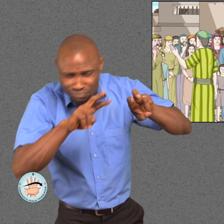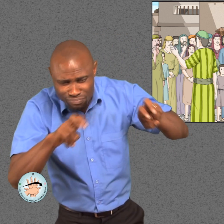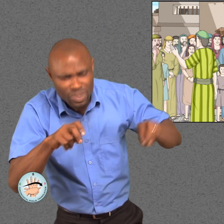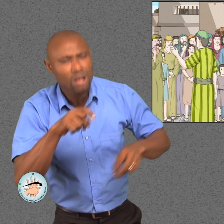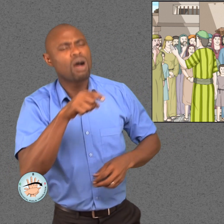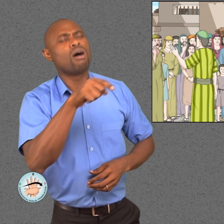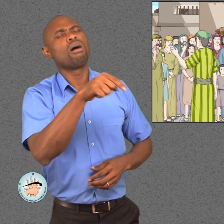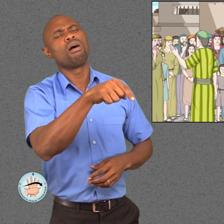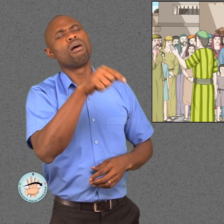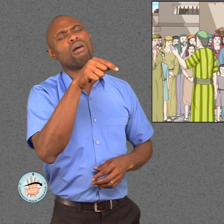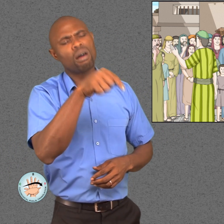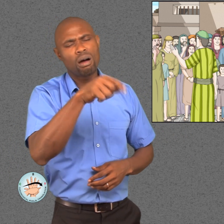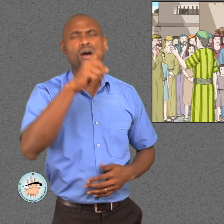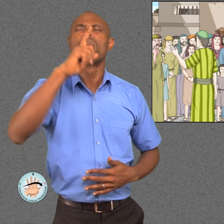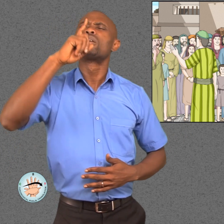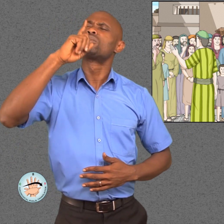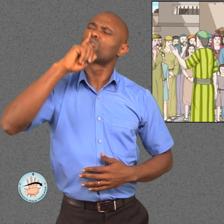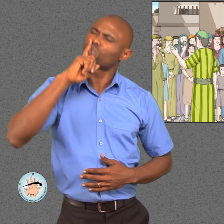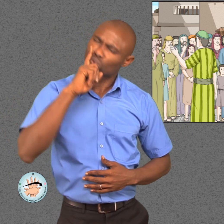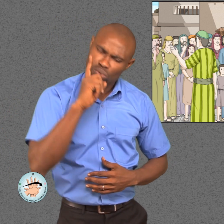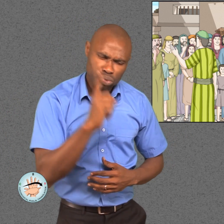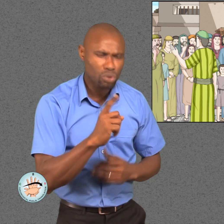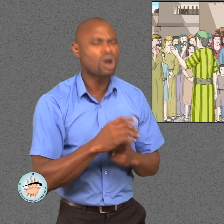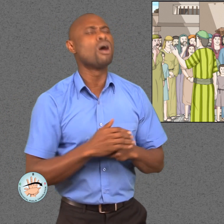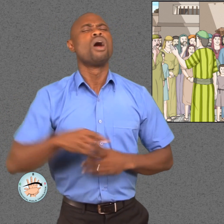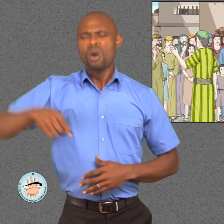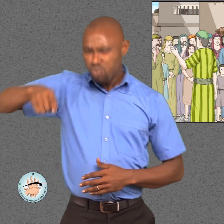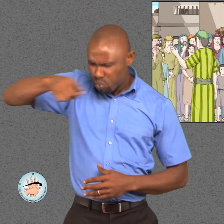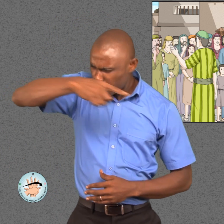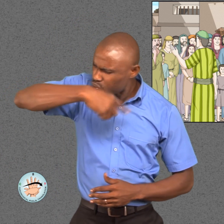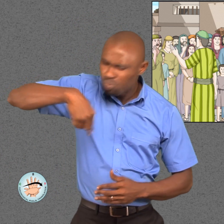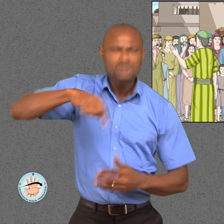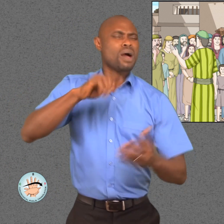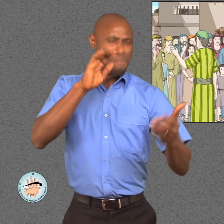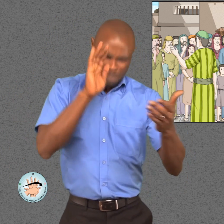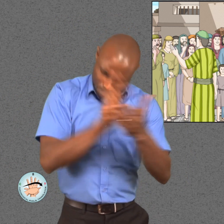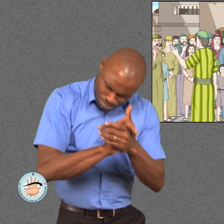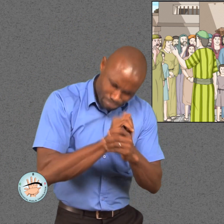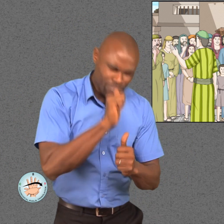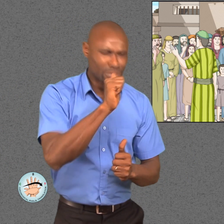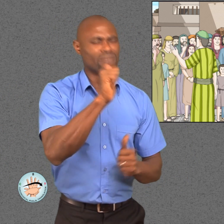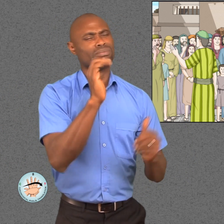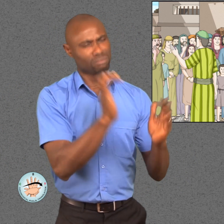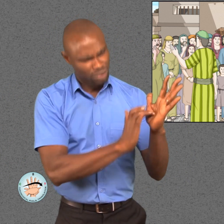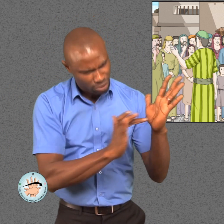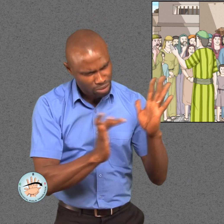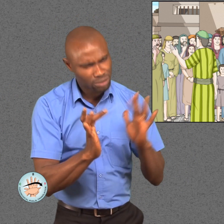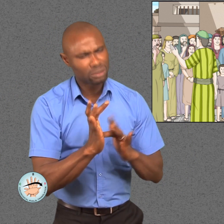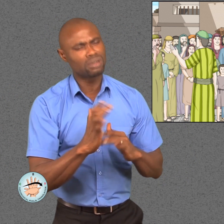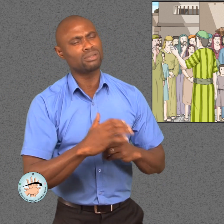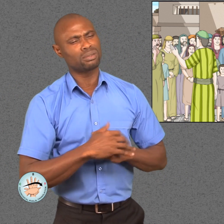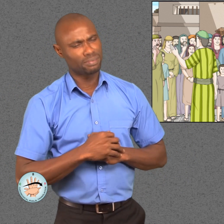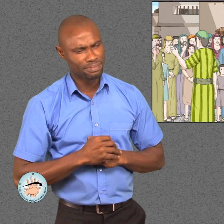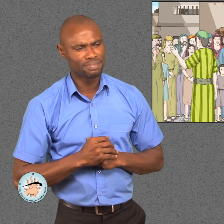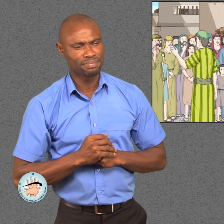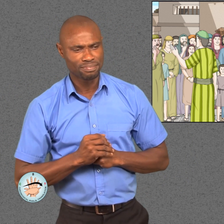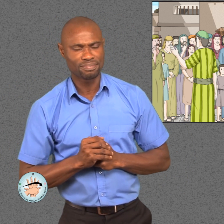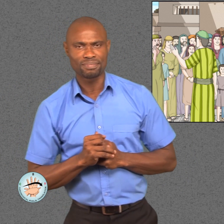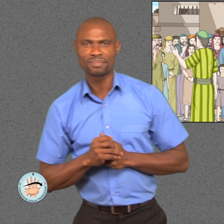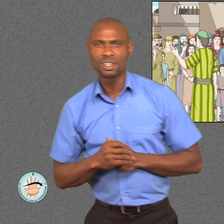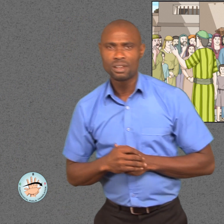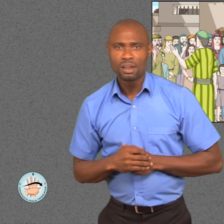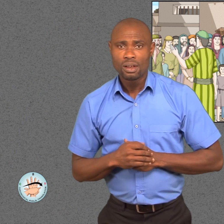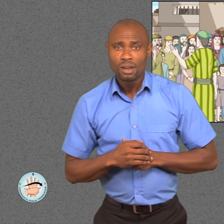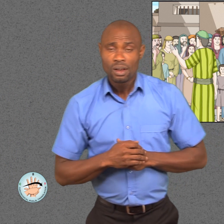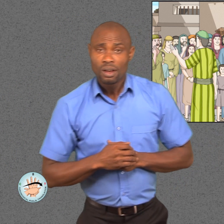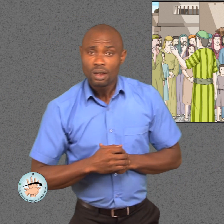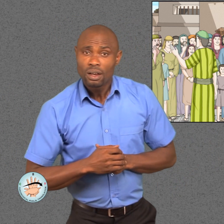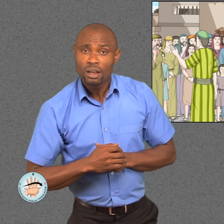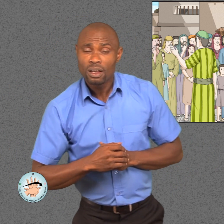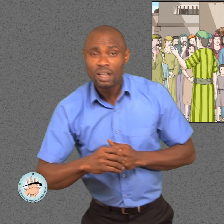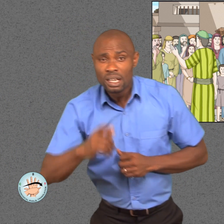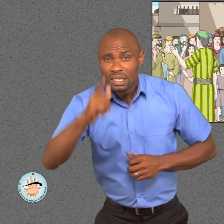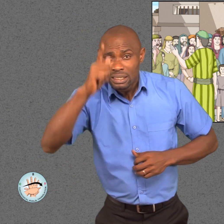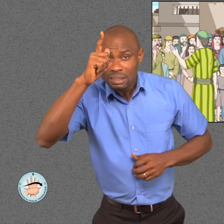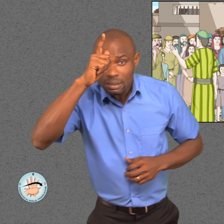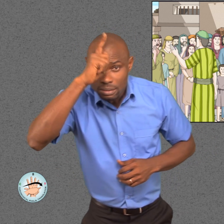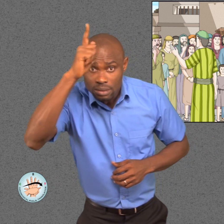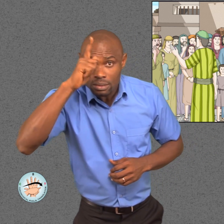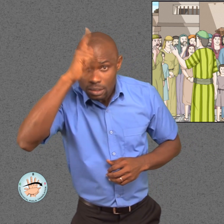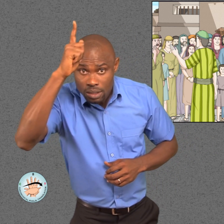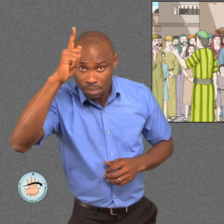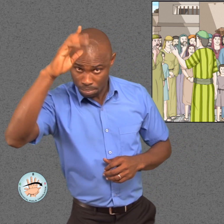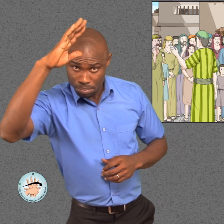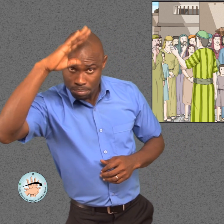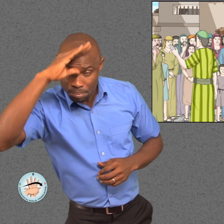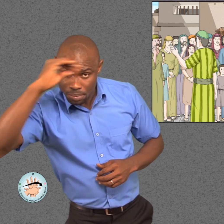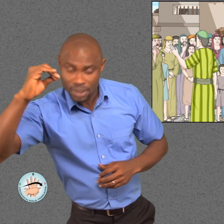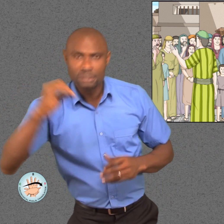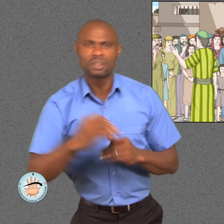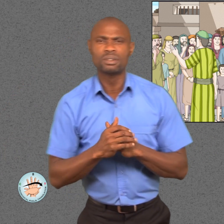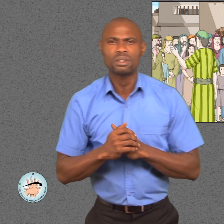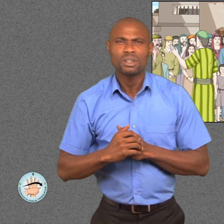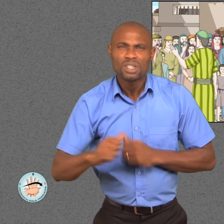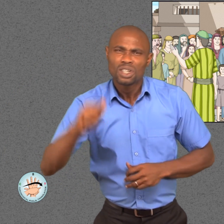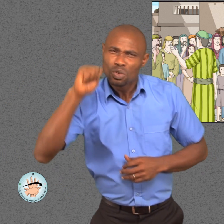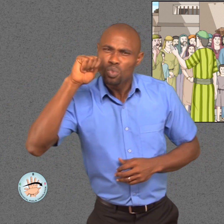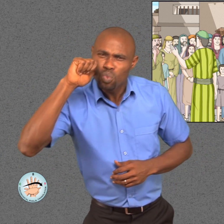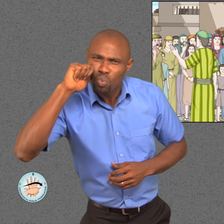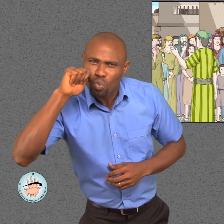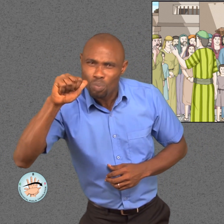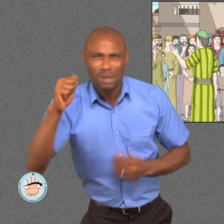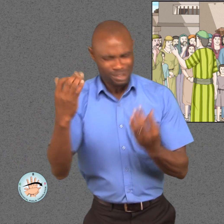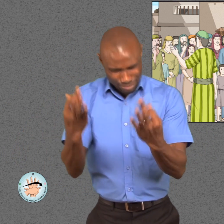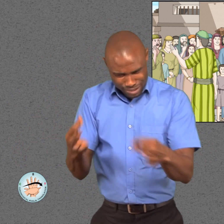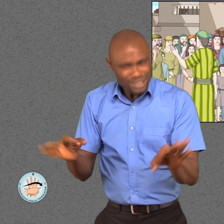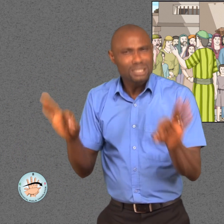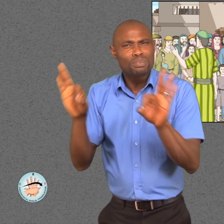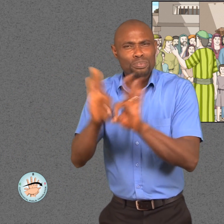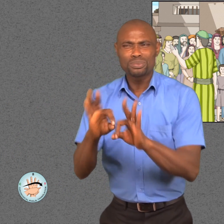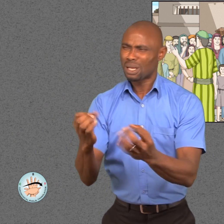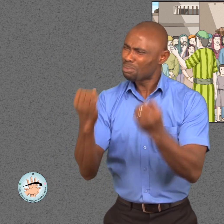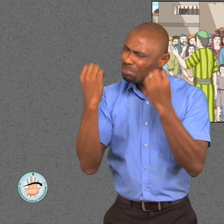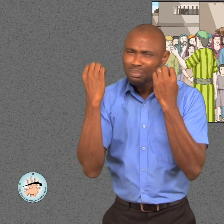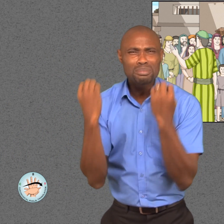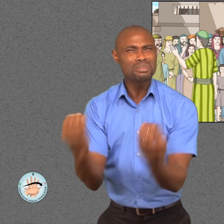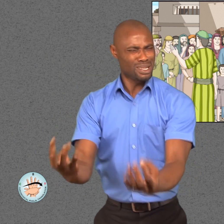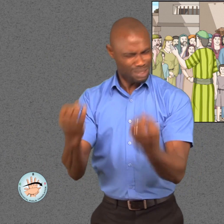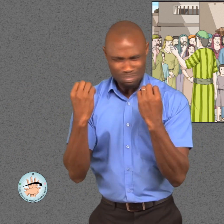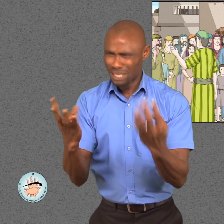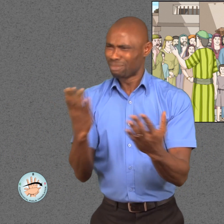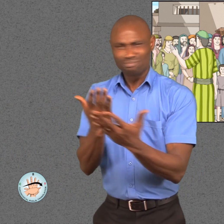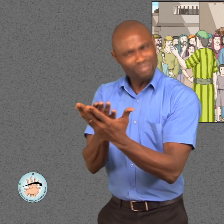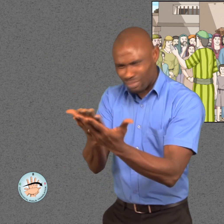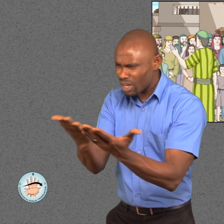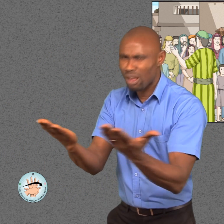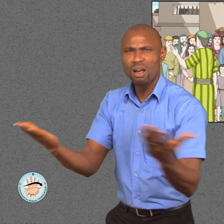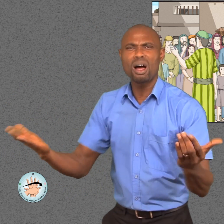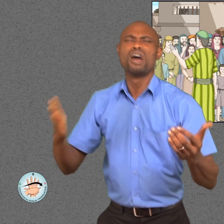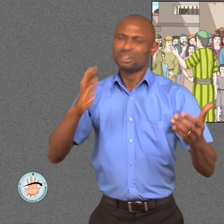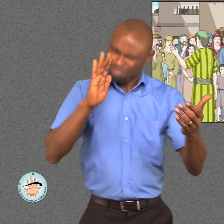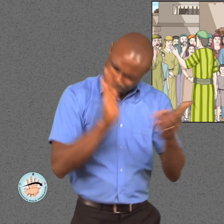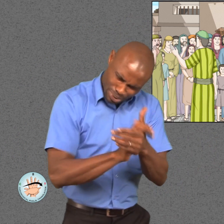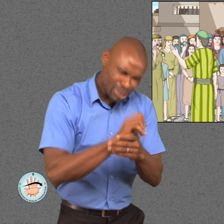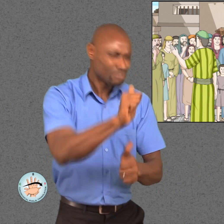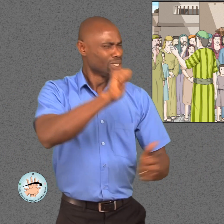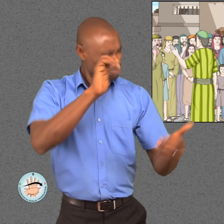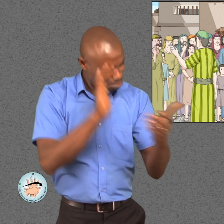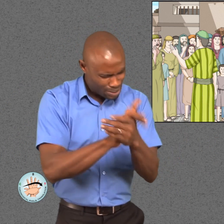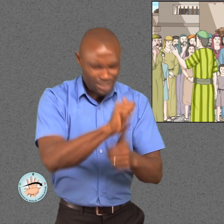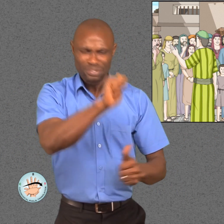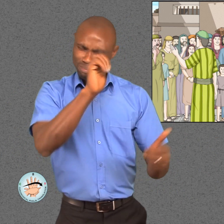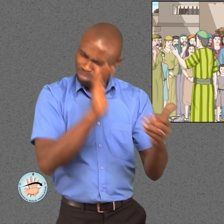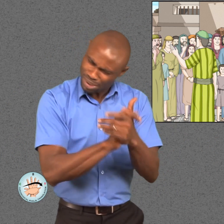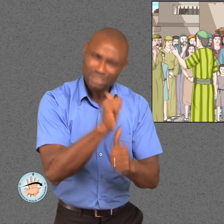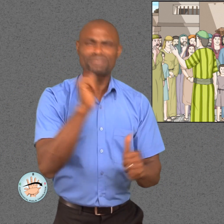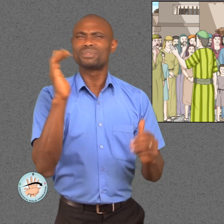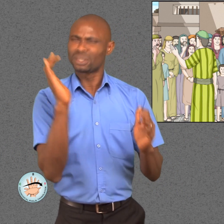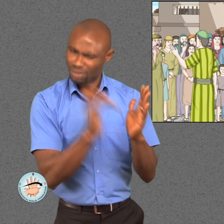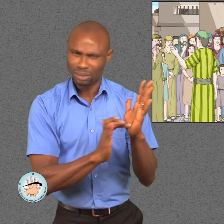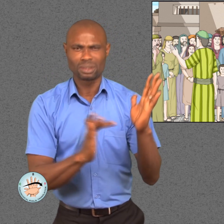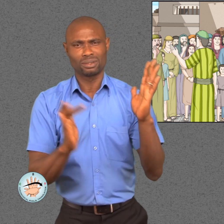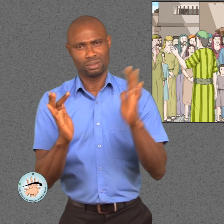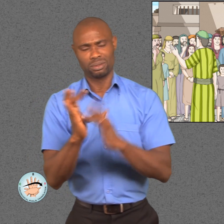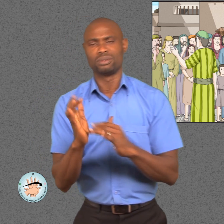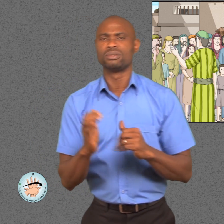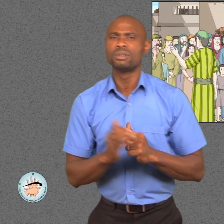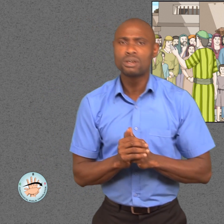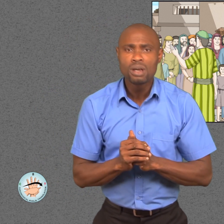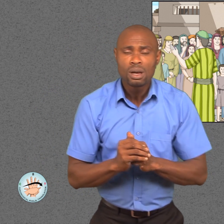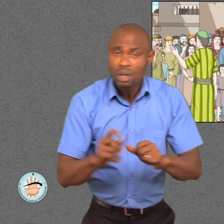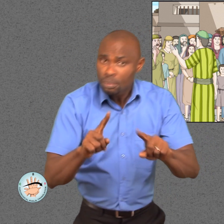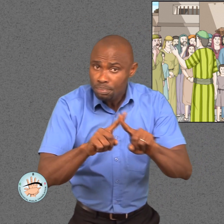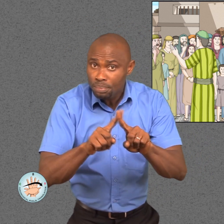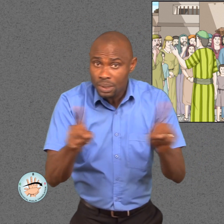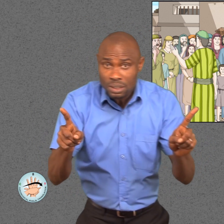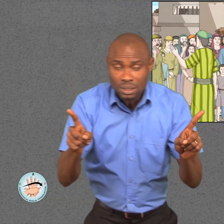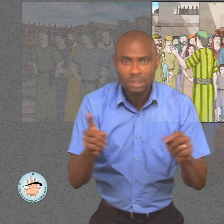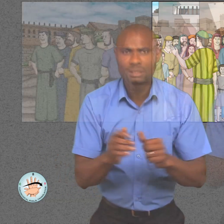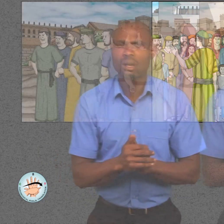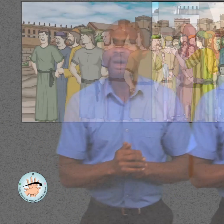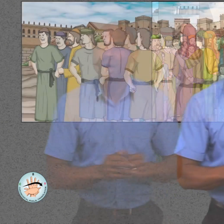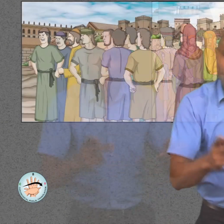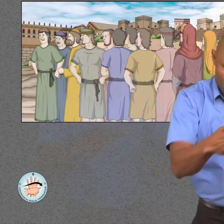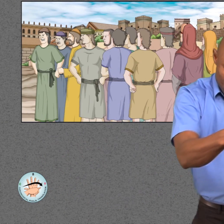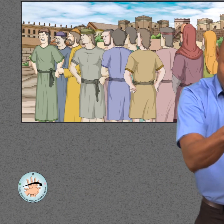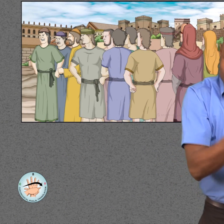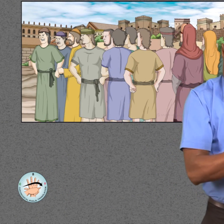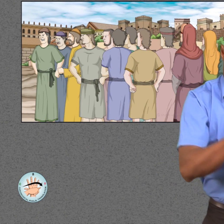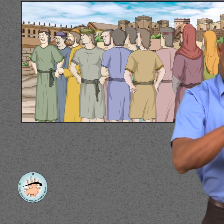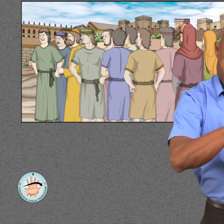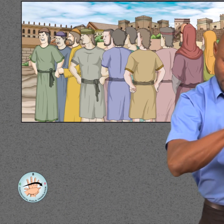As a result, many of them believed, along with quite a few prominent Greek women and men.